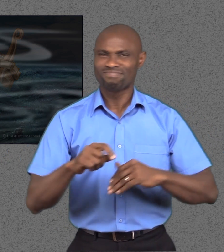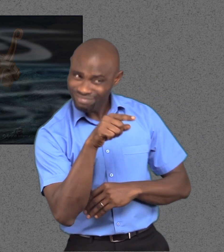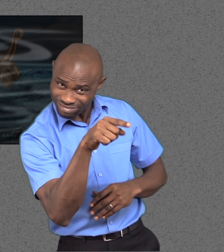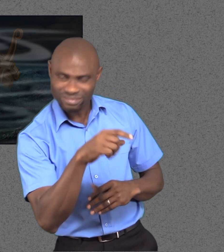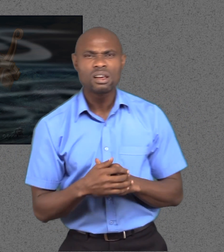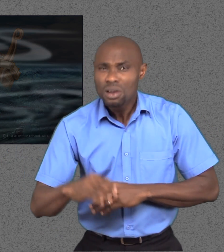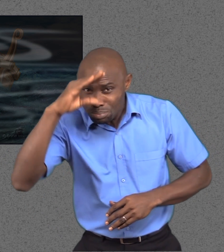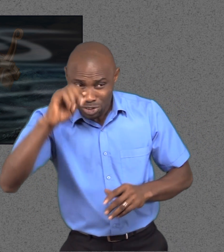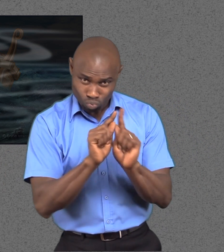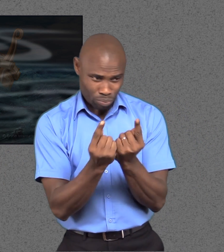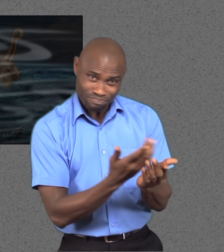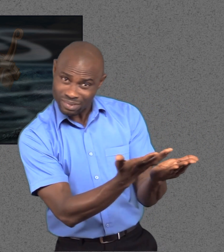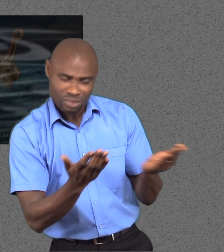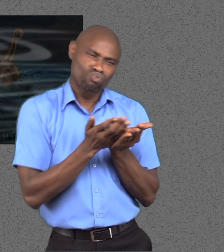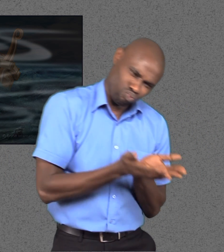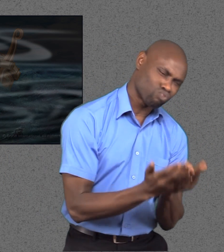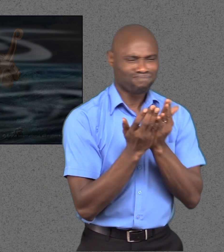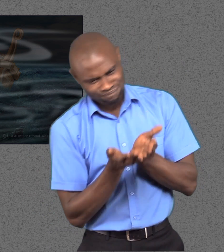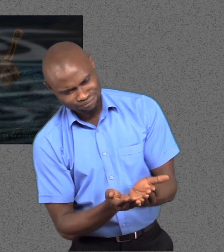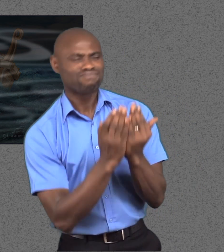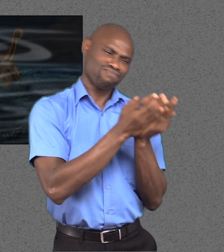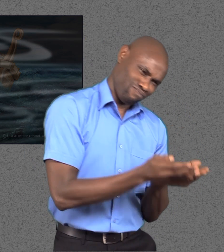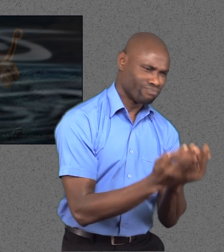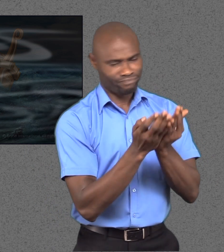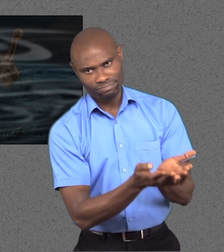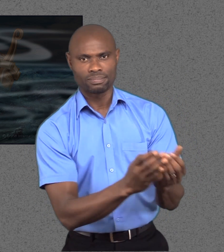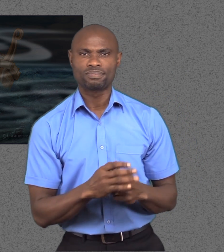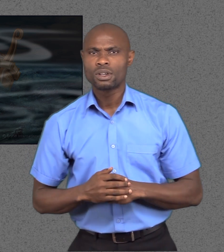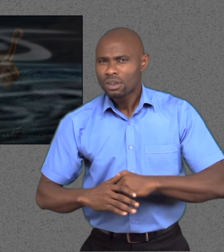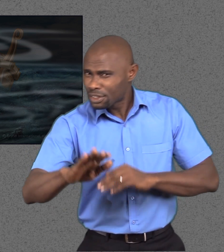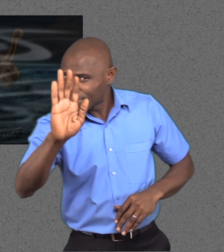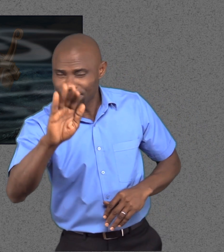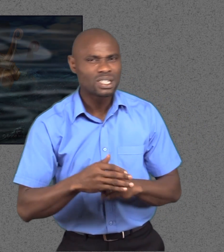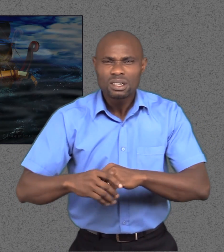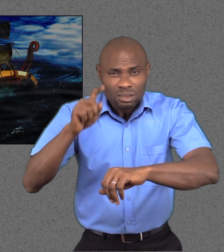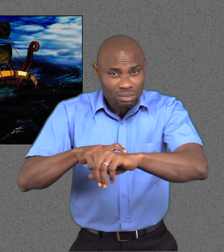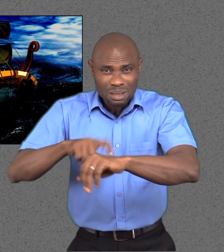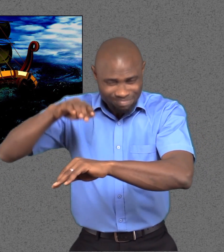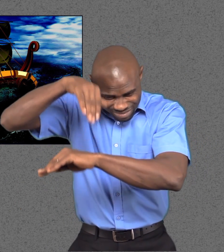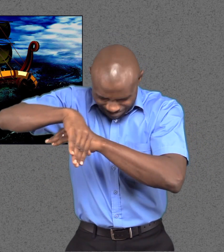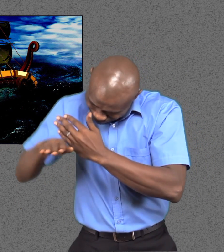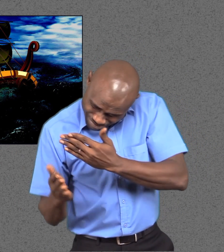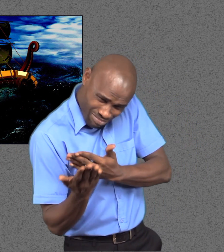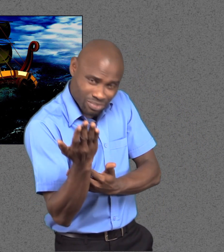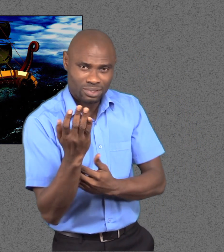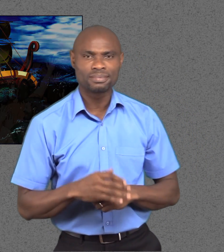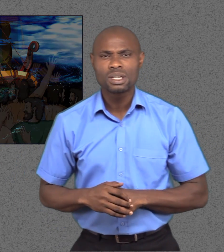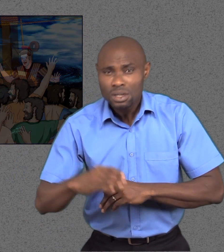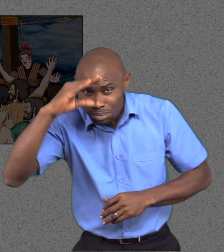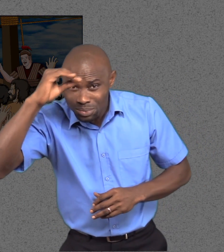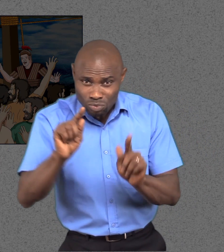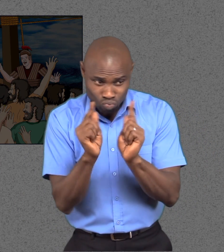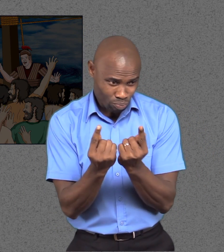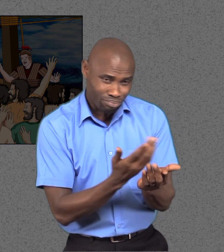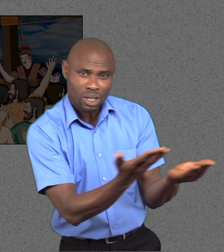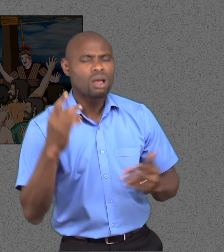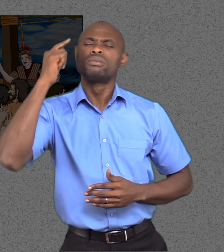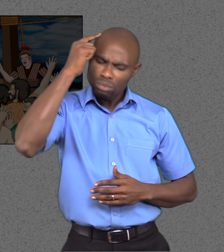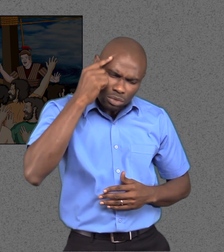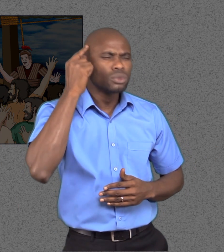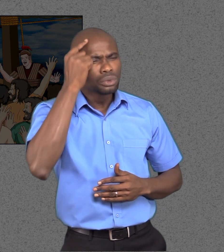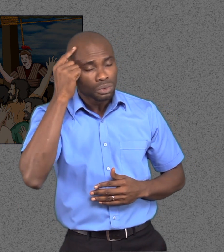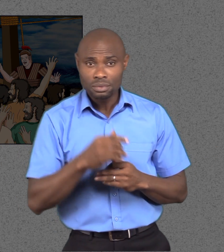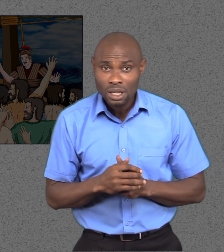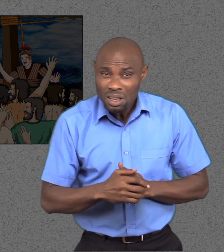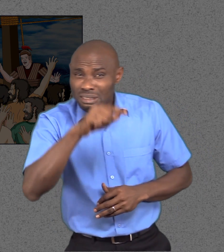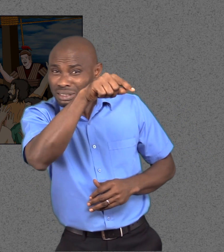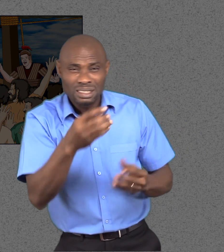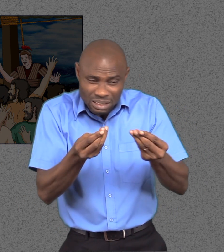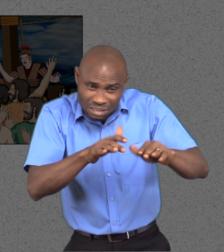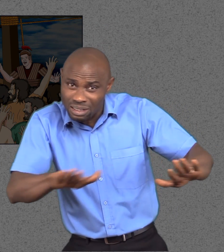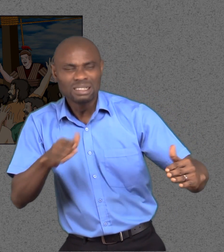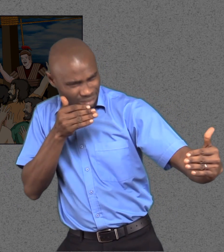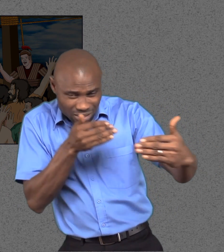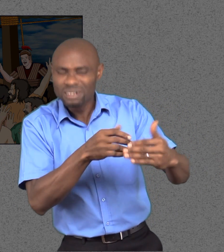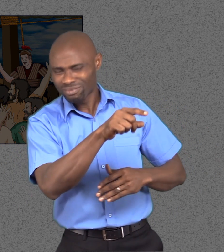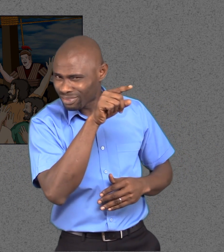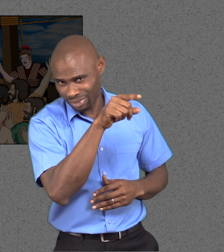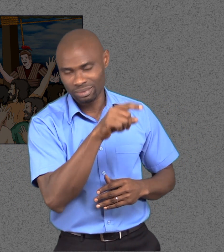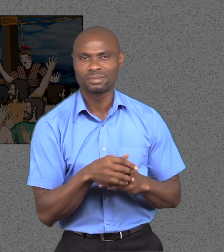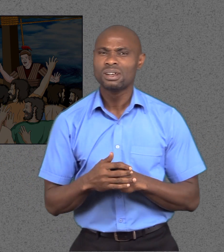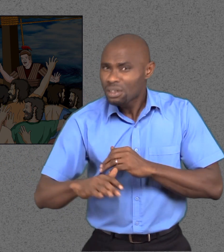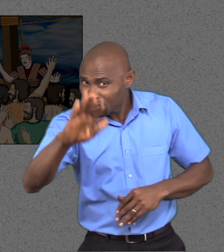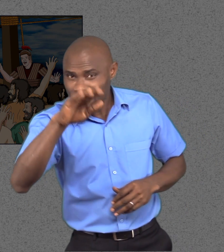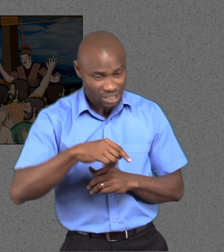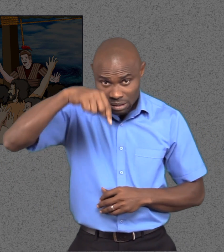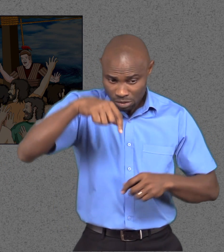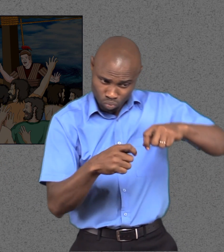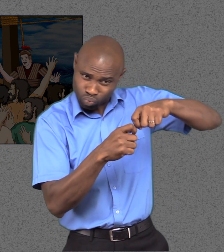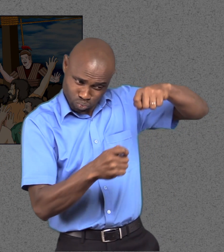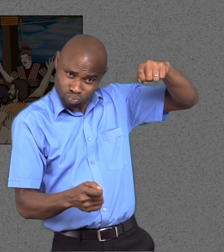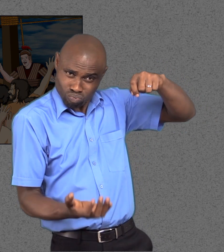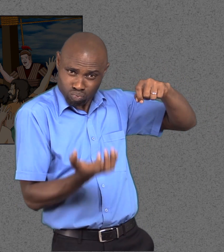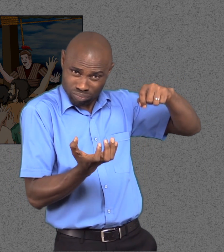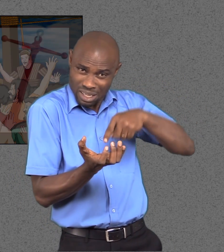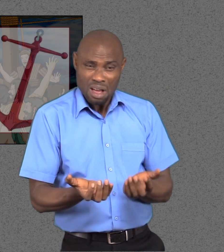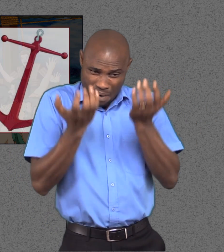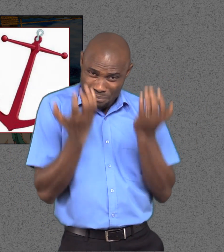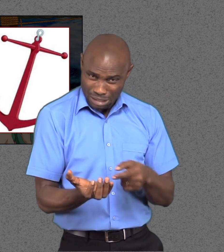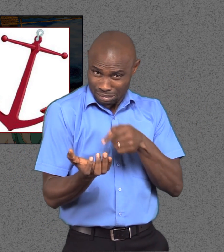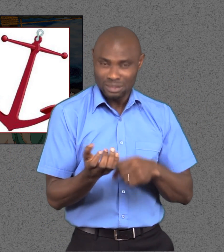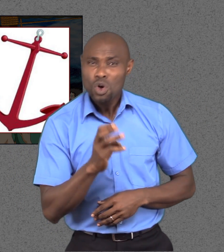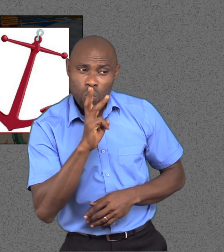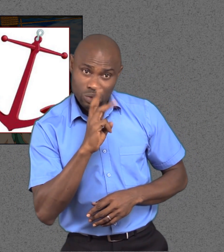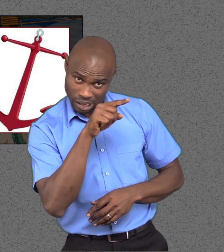About midnight the sailors sensed they were approaching land.